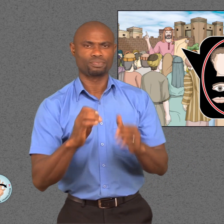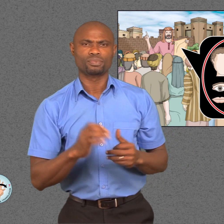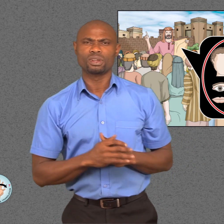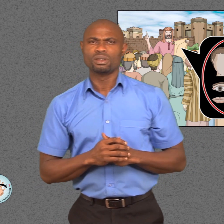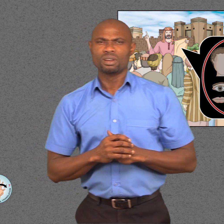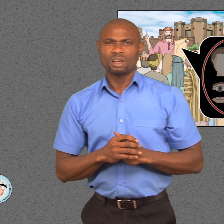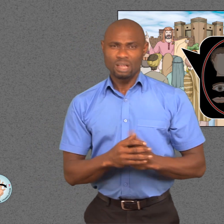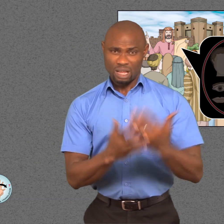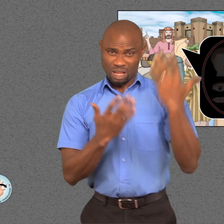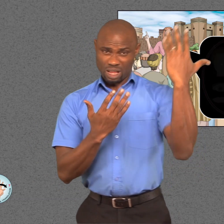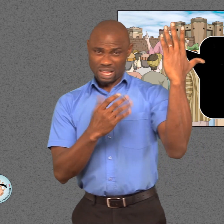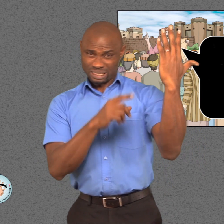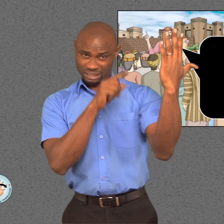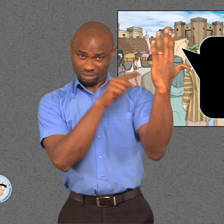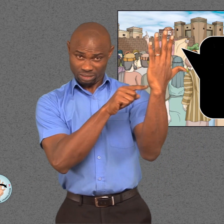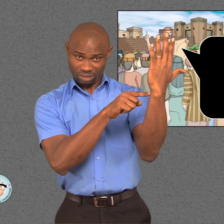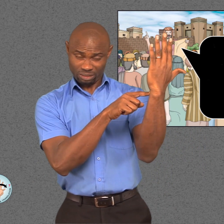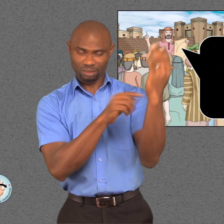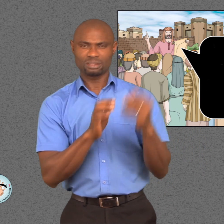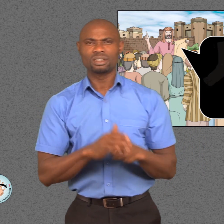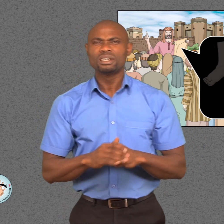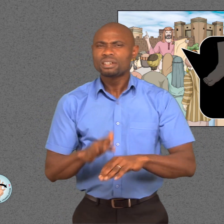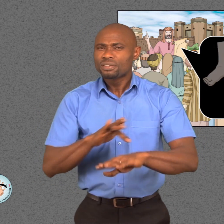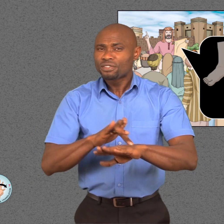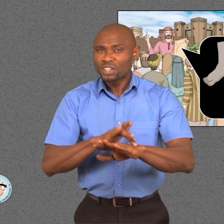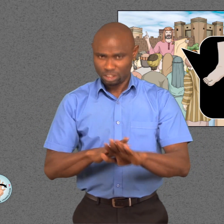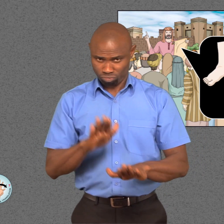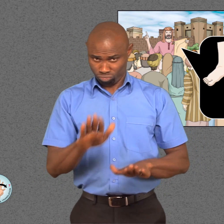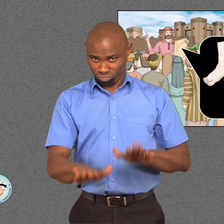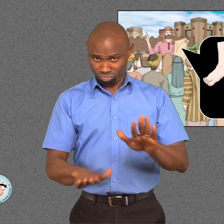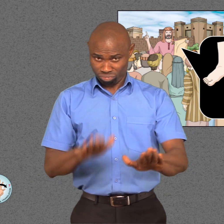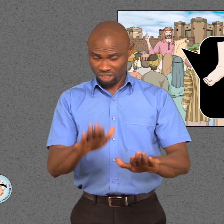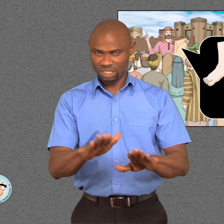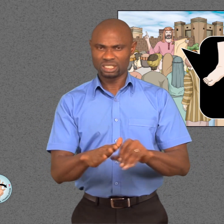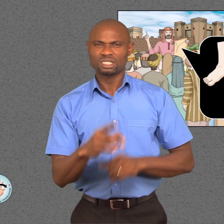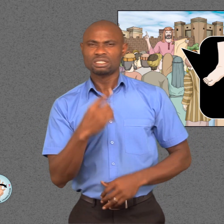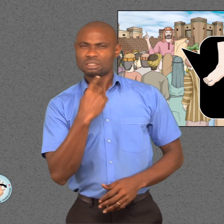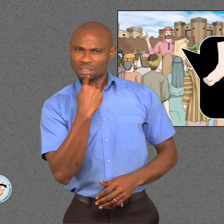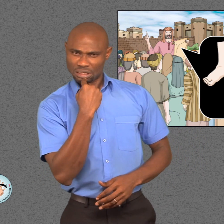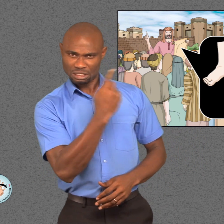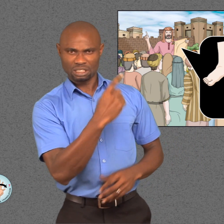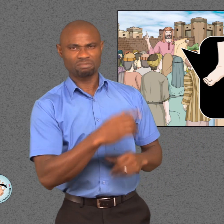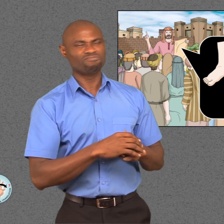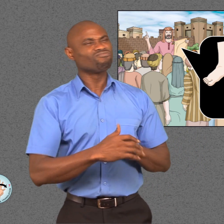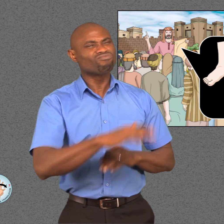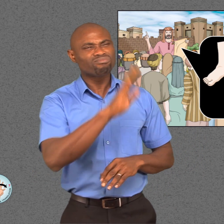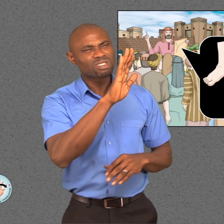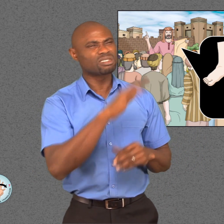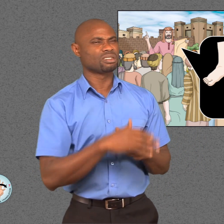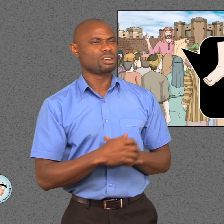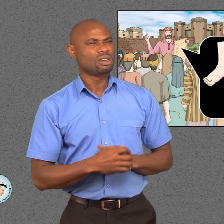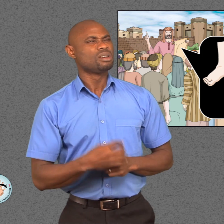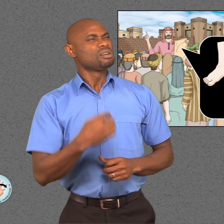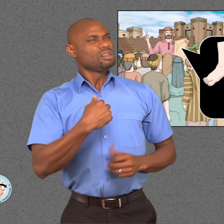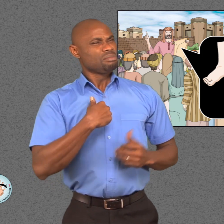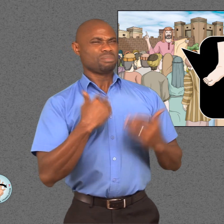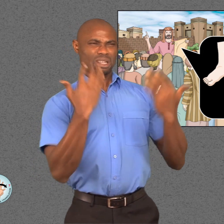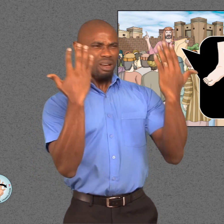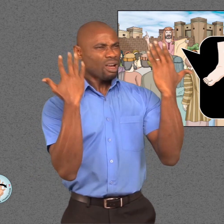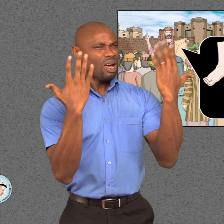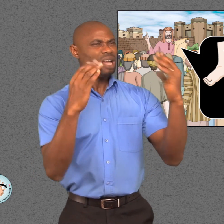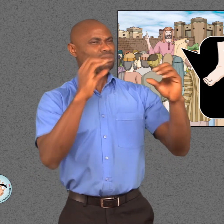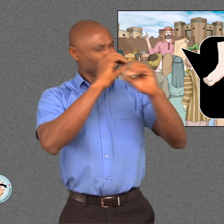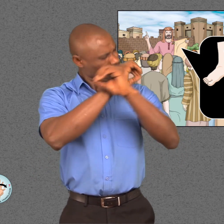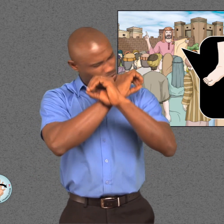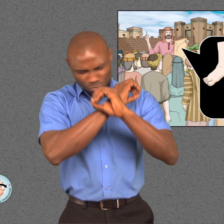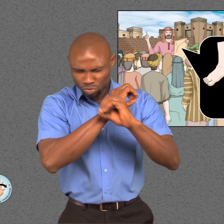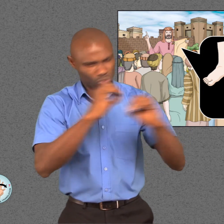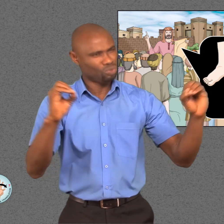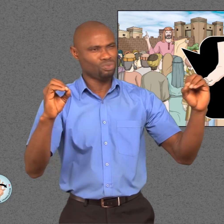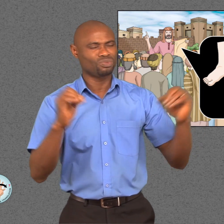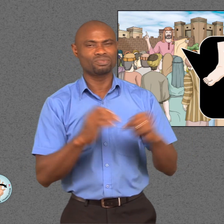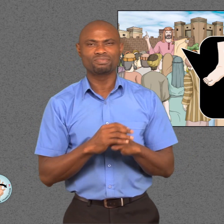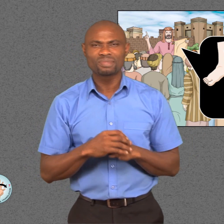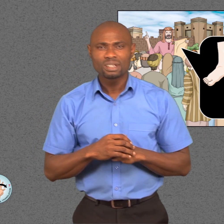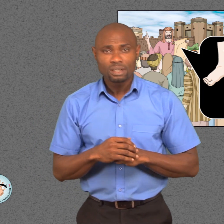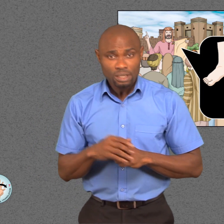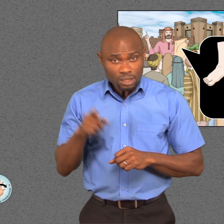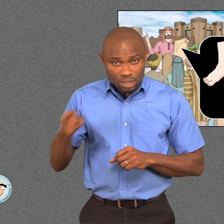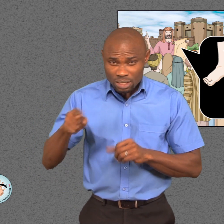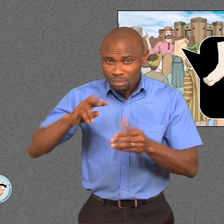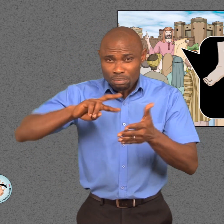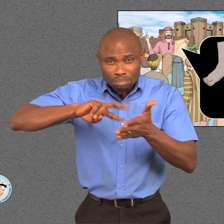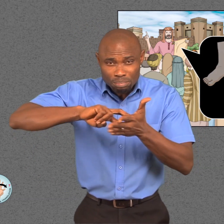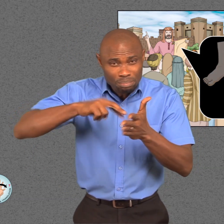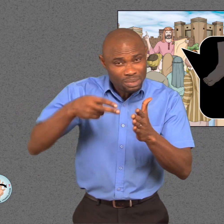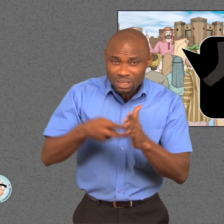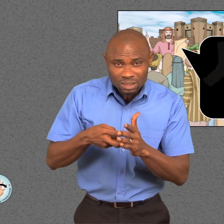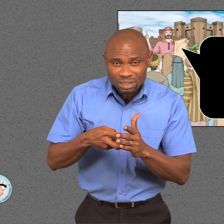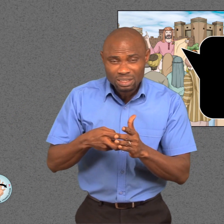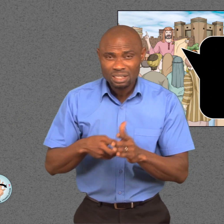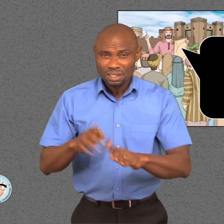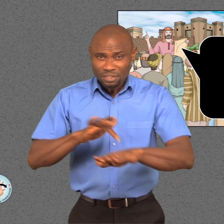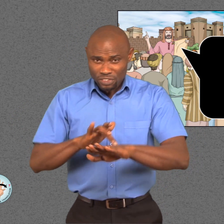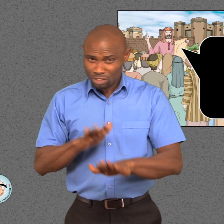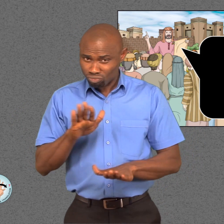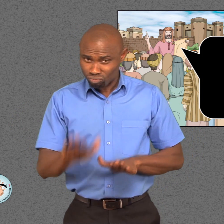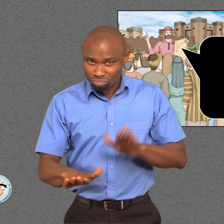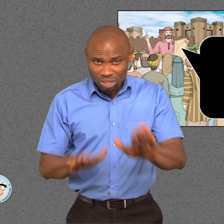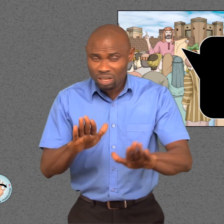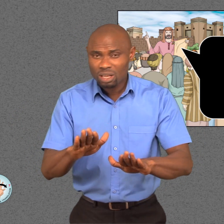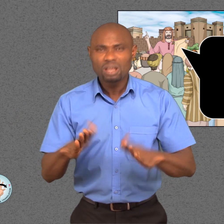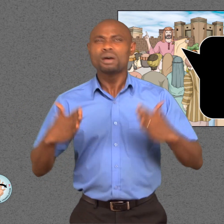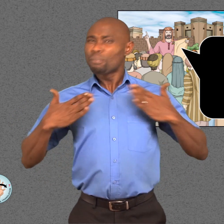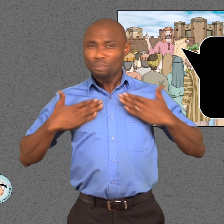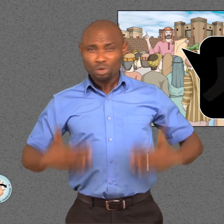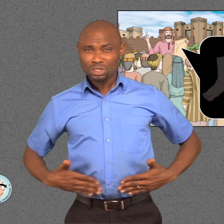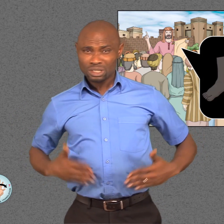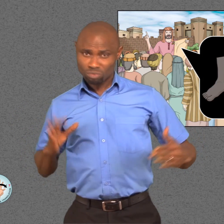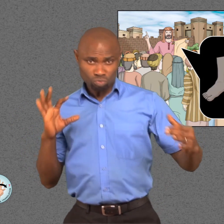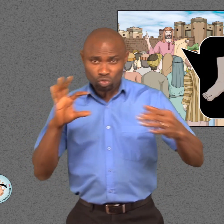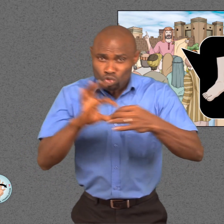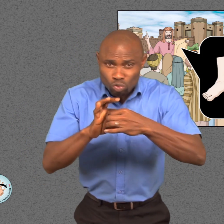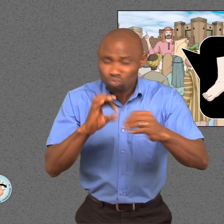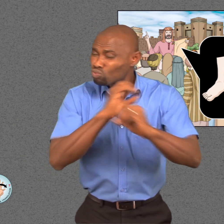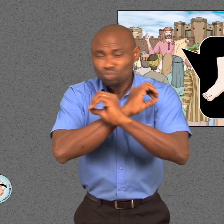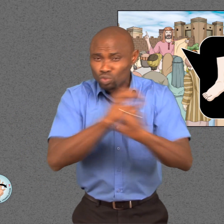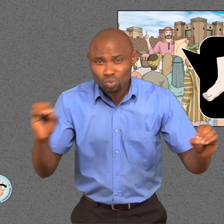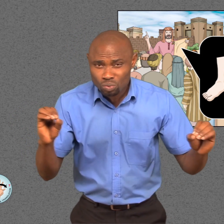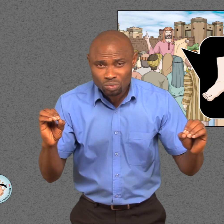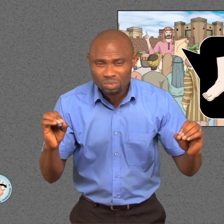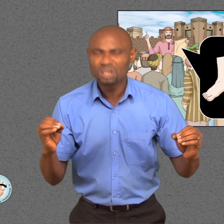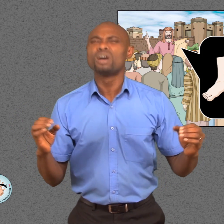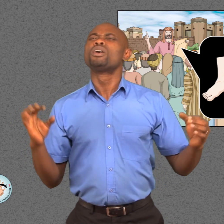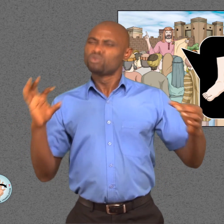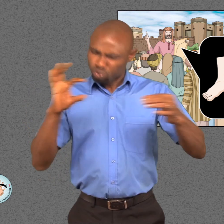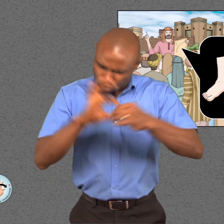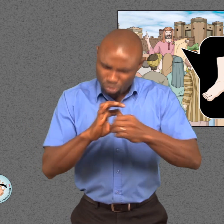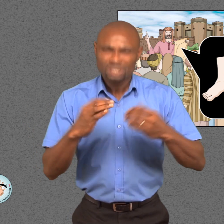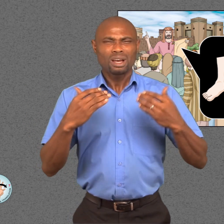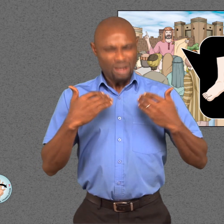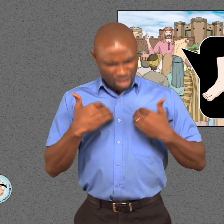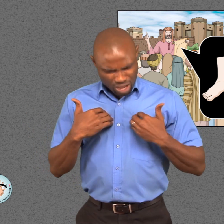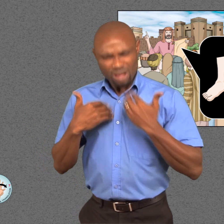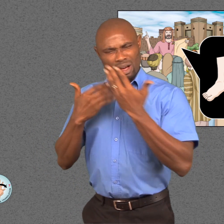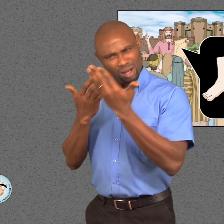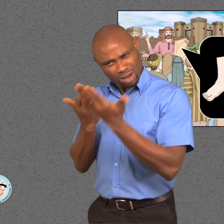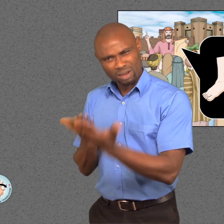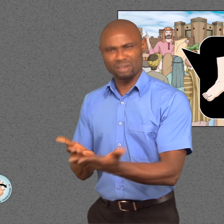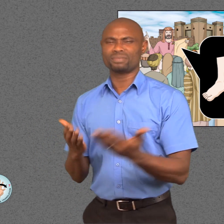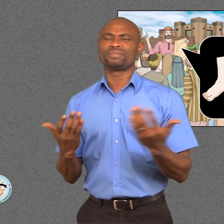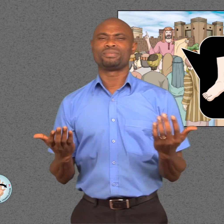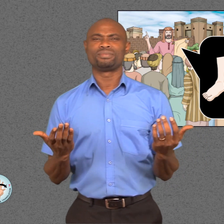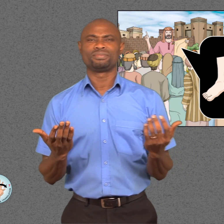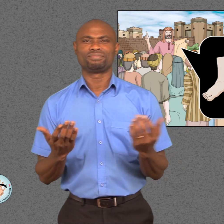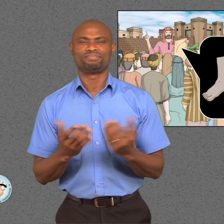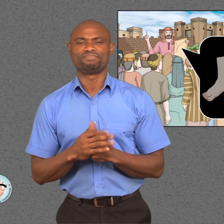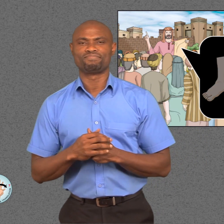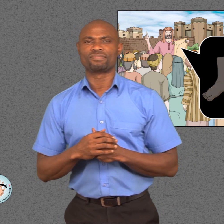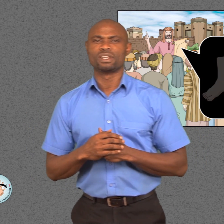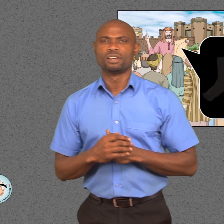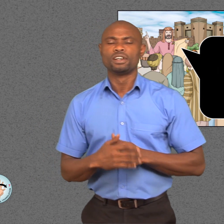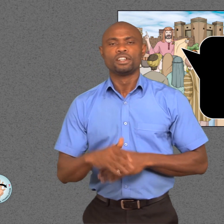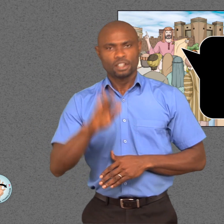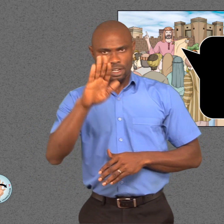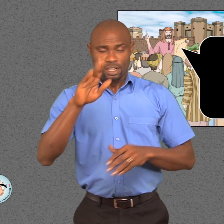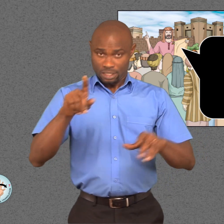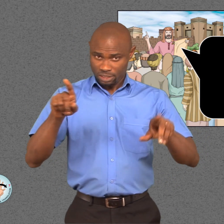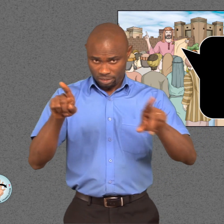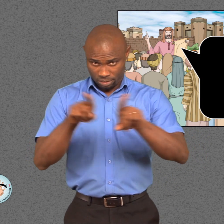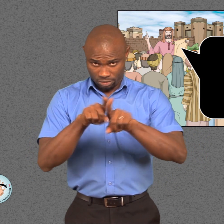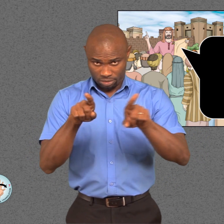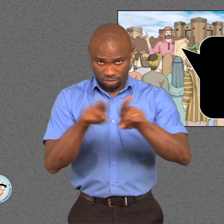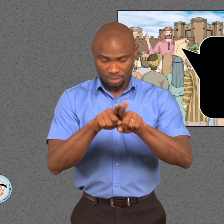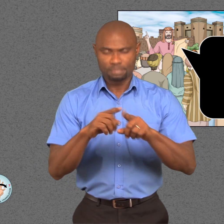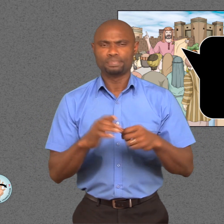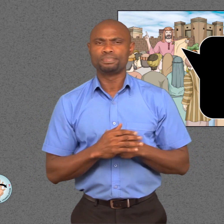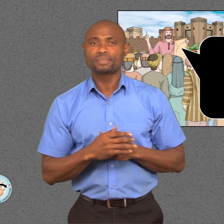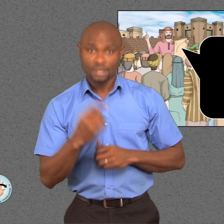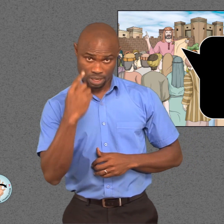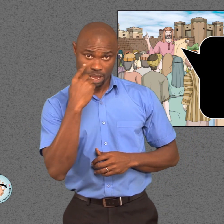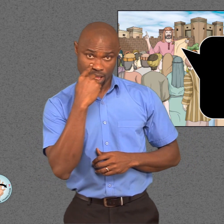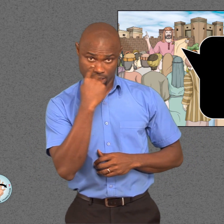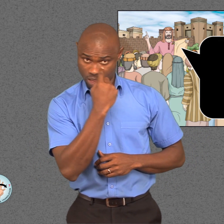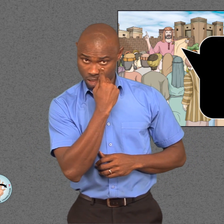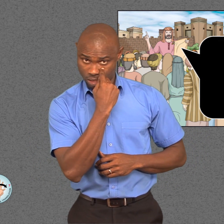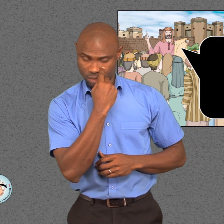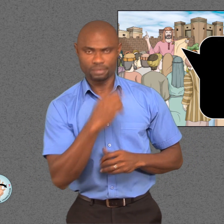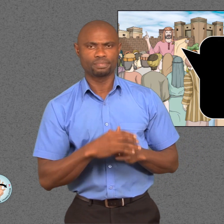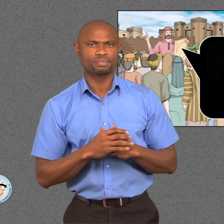If the foot should say, “Because I am not a hand, I do not belong to the body,” that would not make it any less a part of the body.